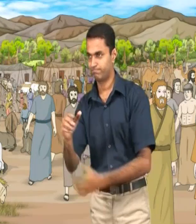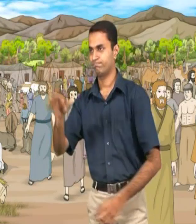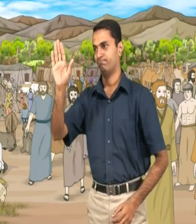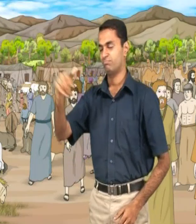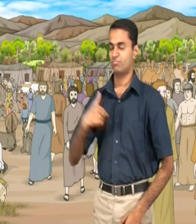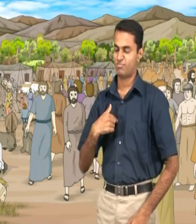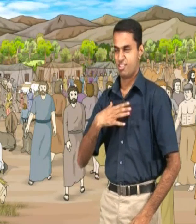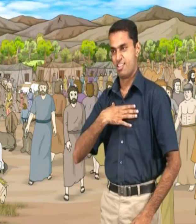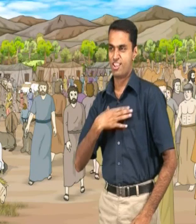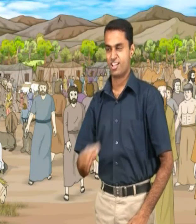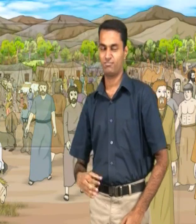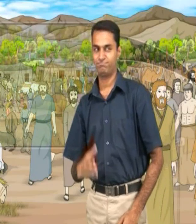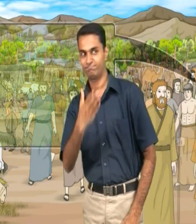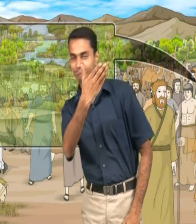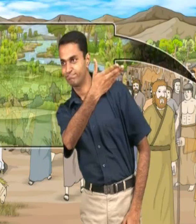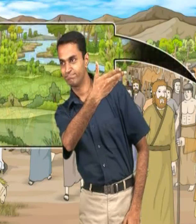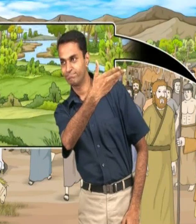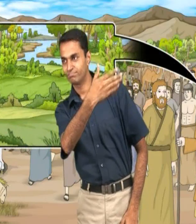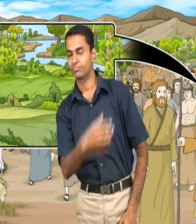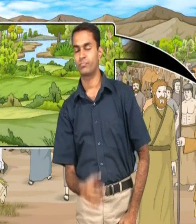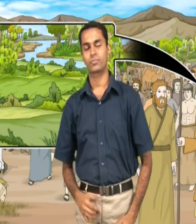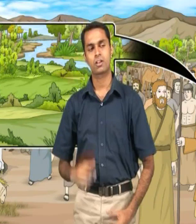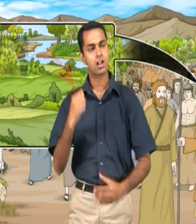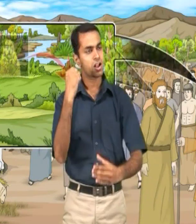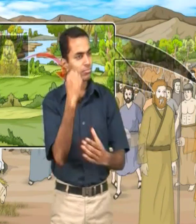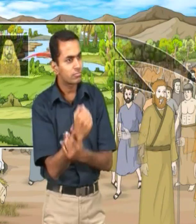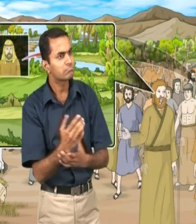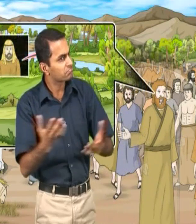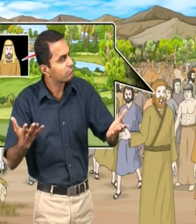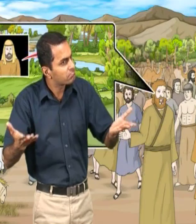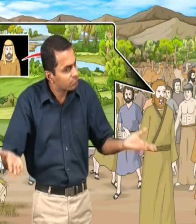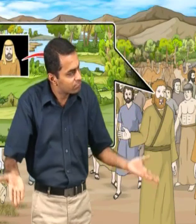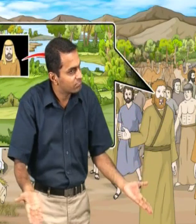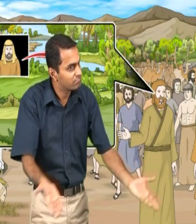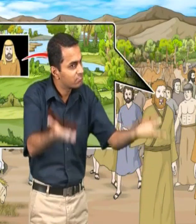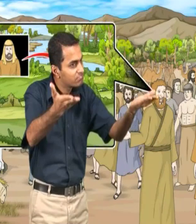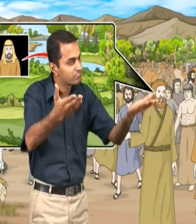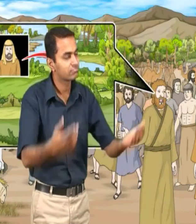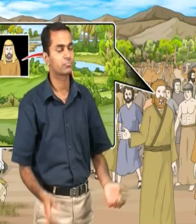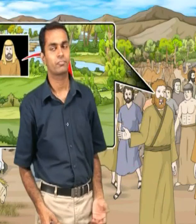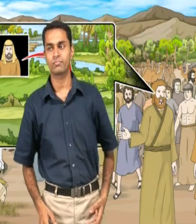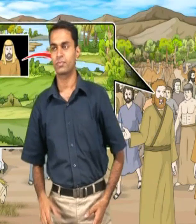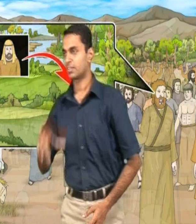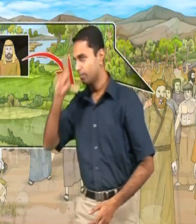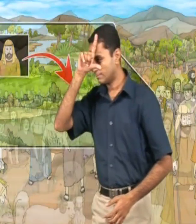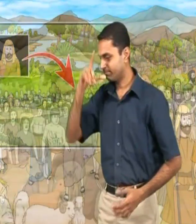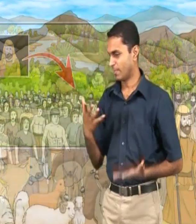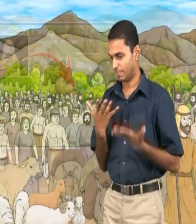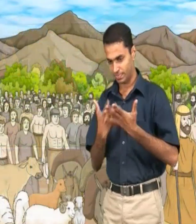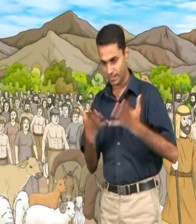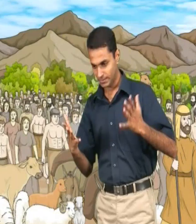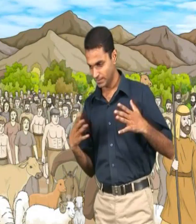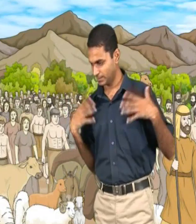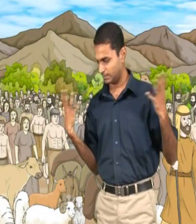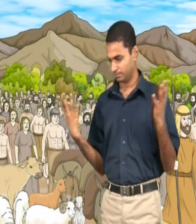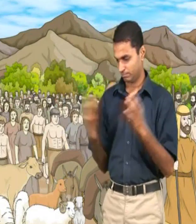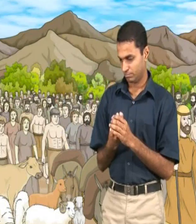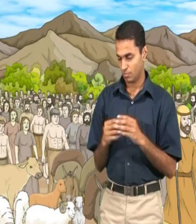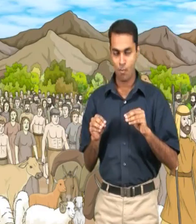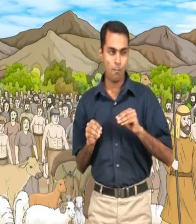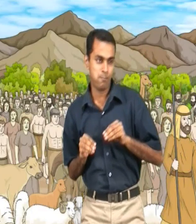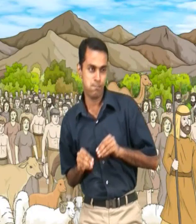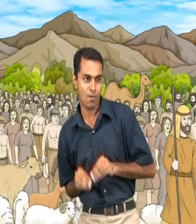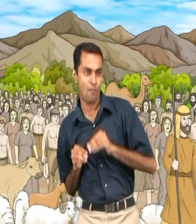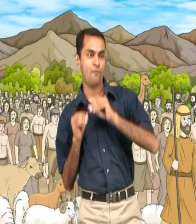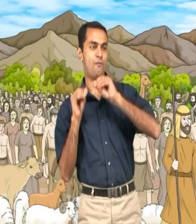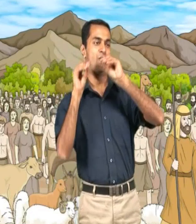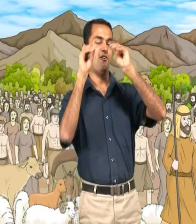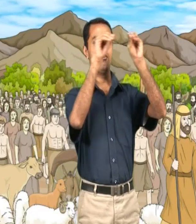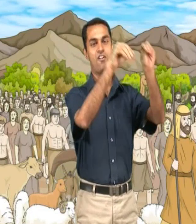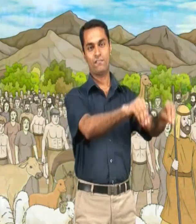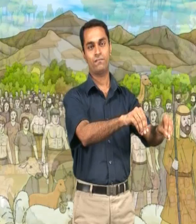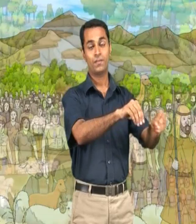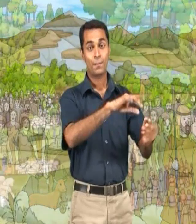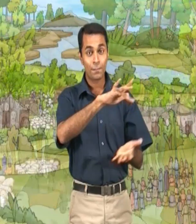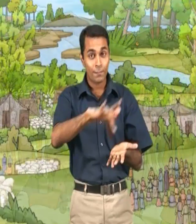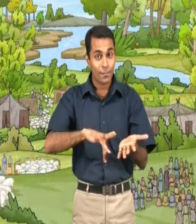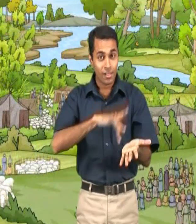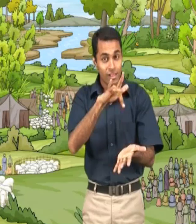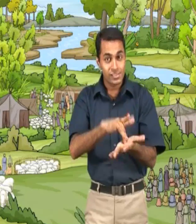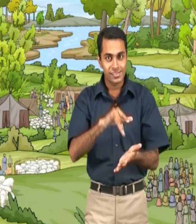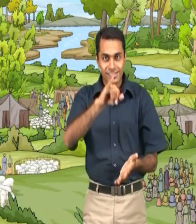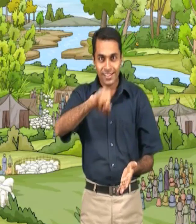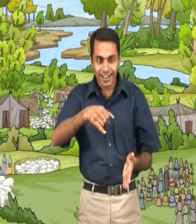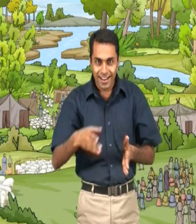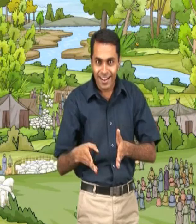(This was before the LORD destroyed Sodom and Gomorrah.) So Lot chose the whole plain of the Jordan for himself and set out toward the east. And Abram and Lot parted company.